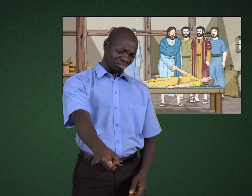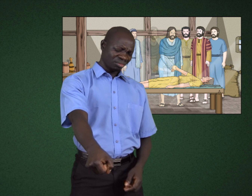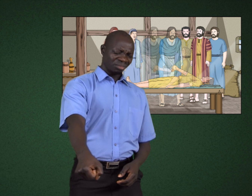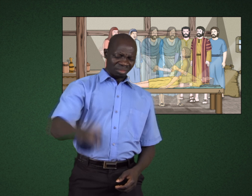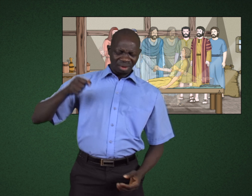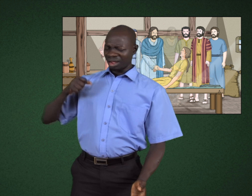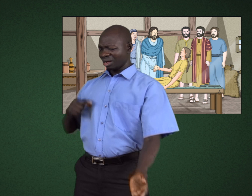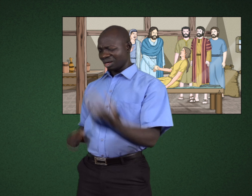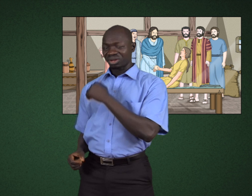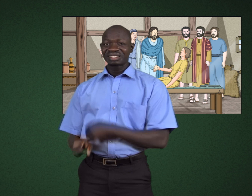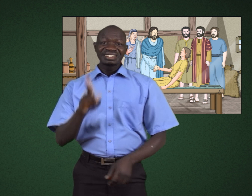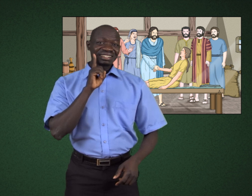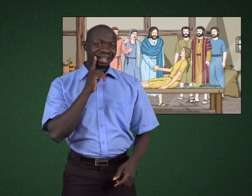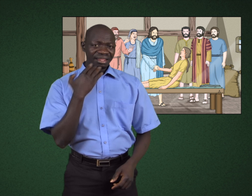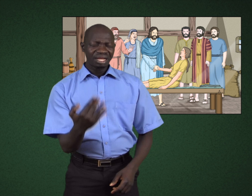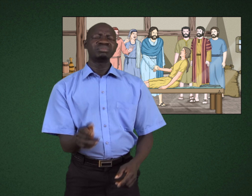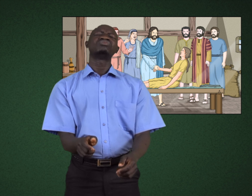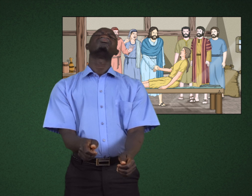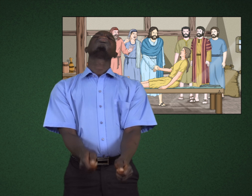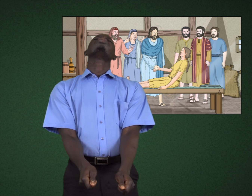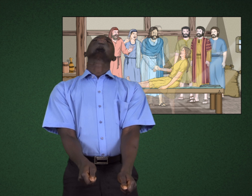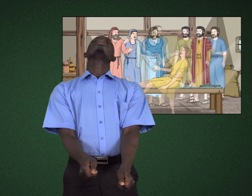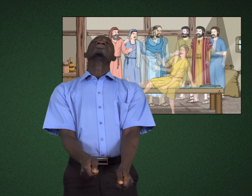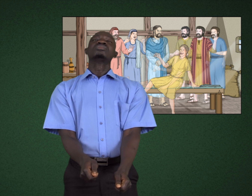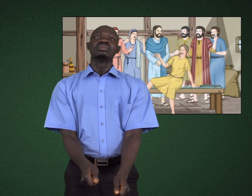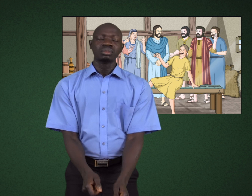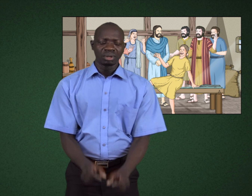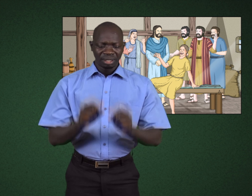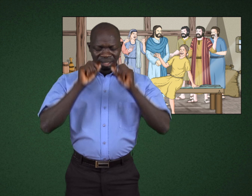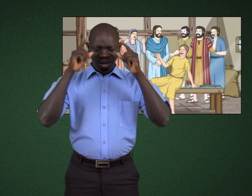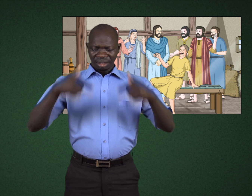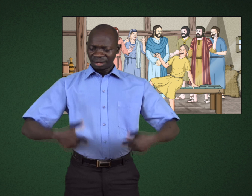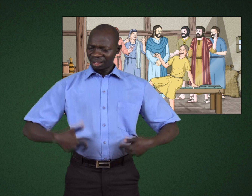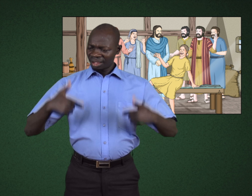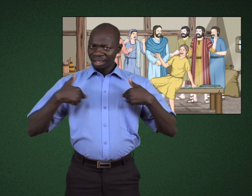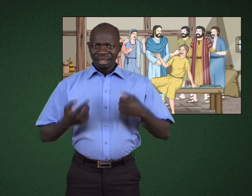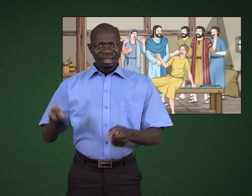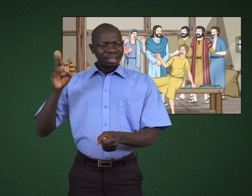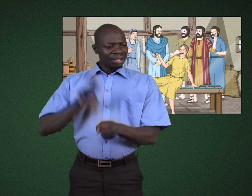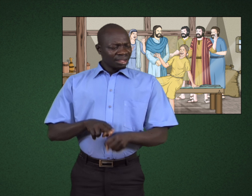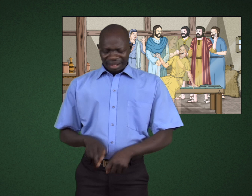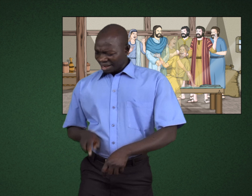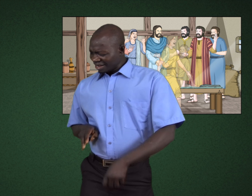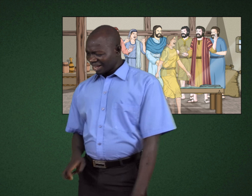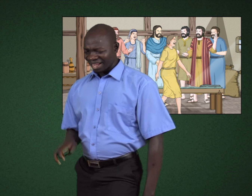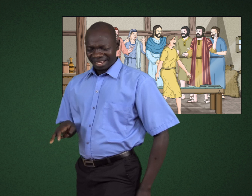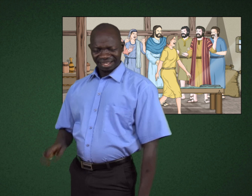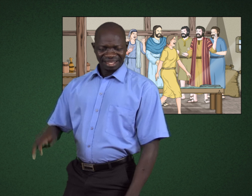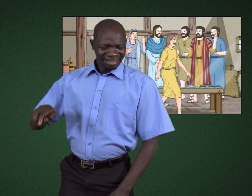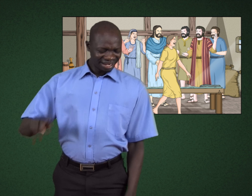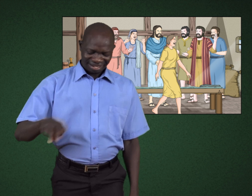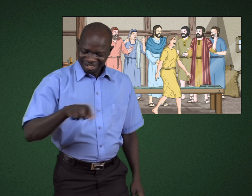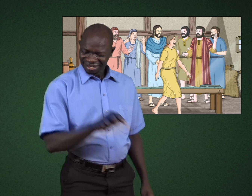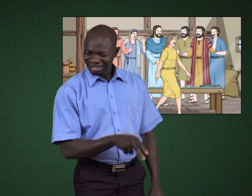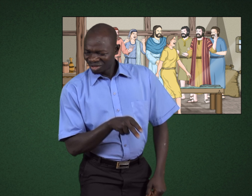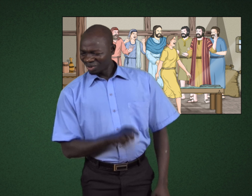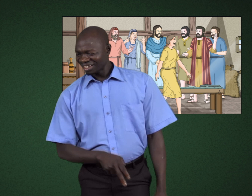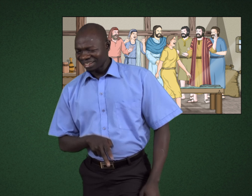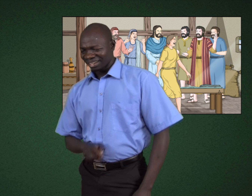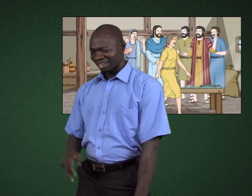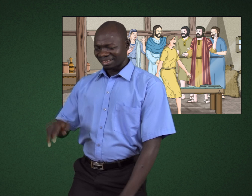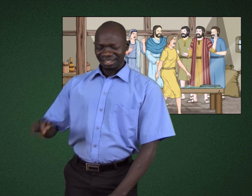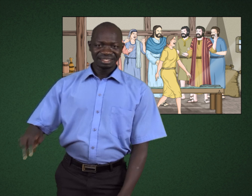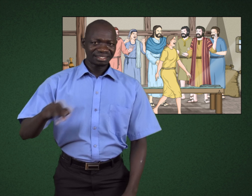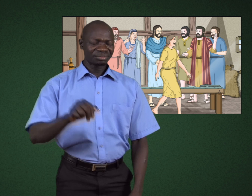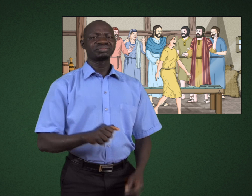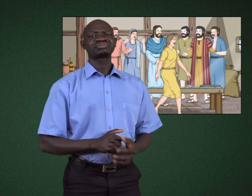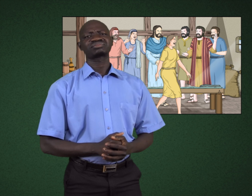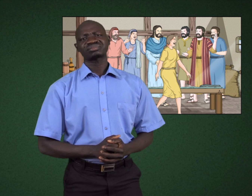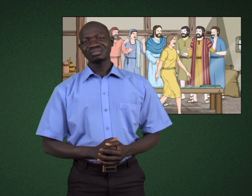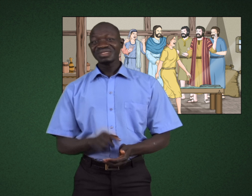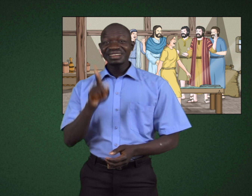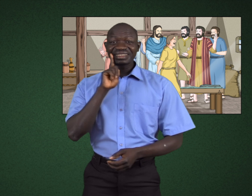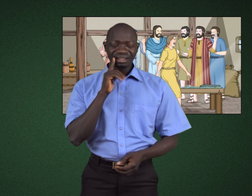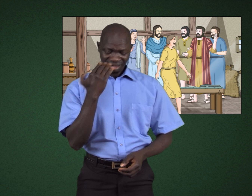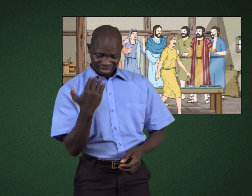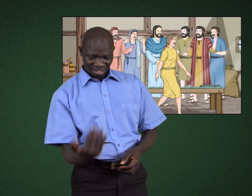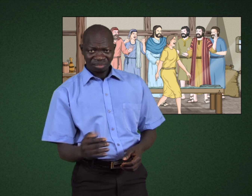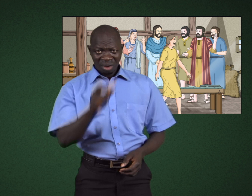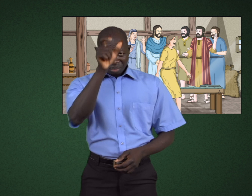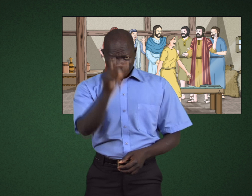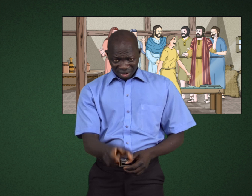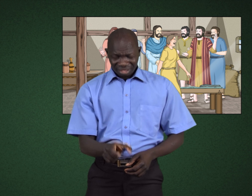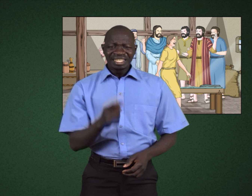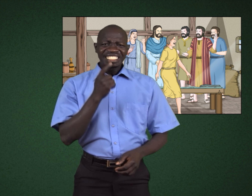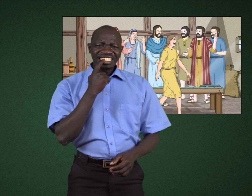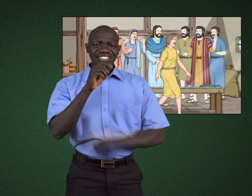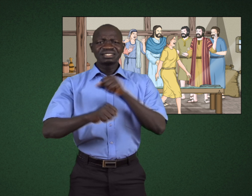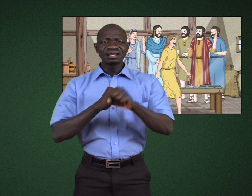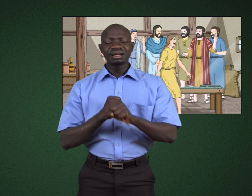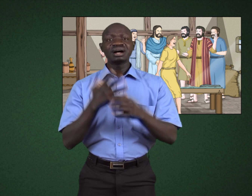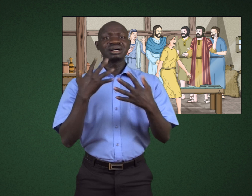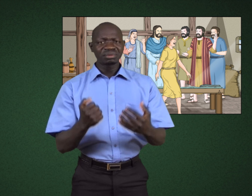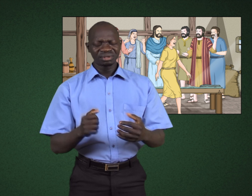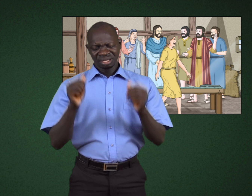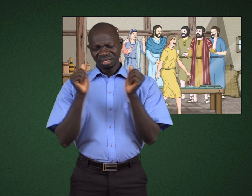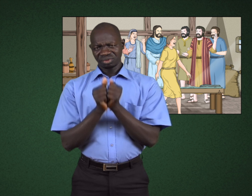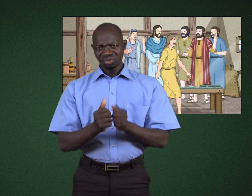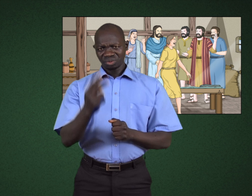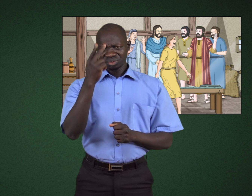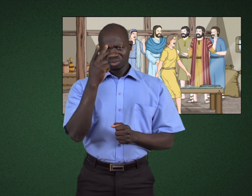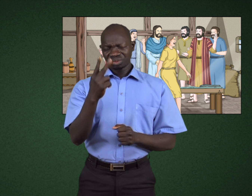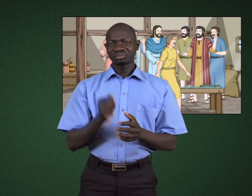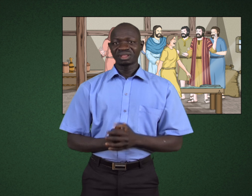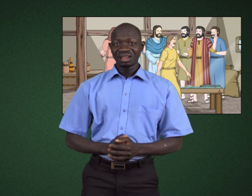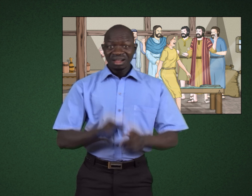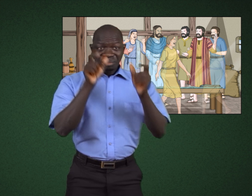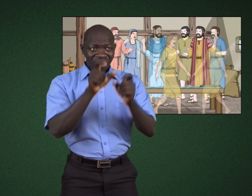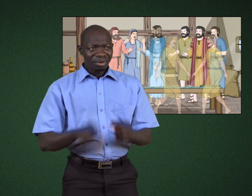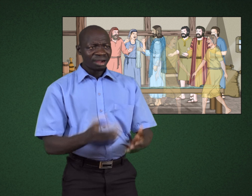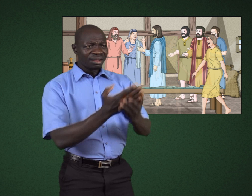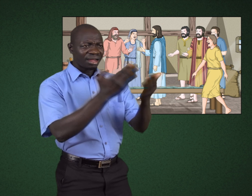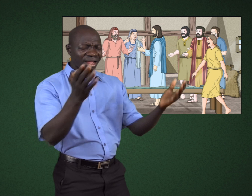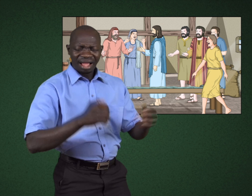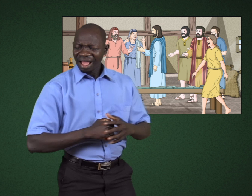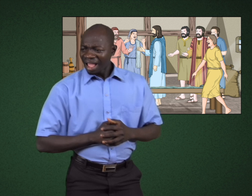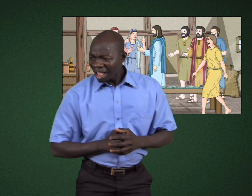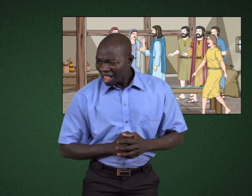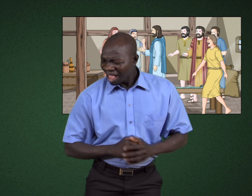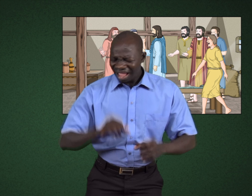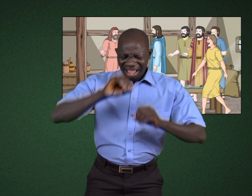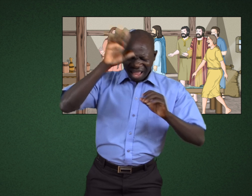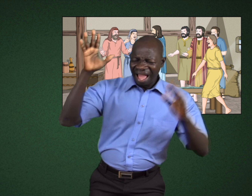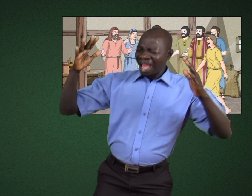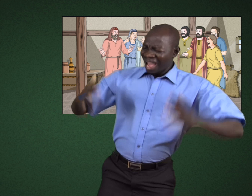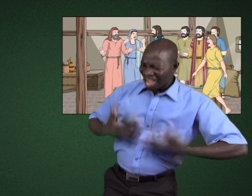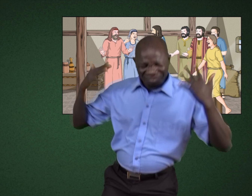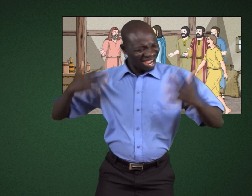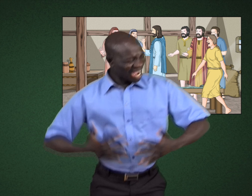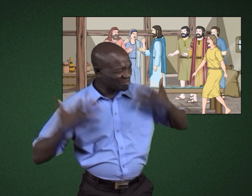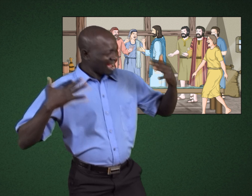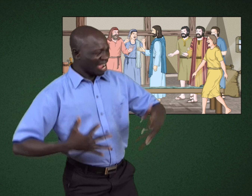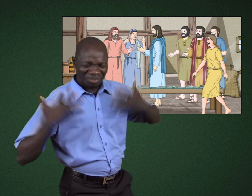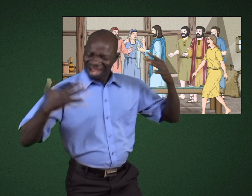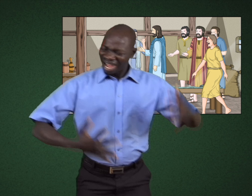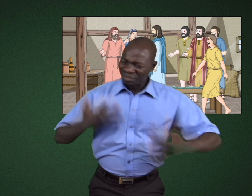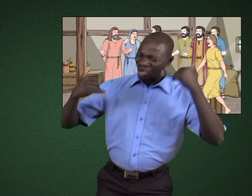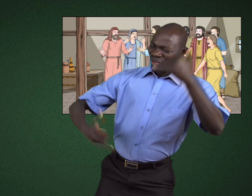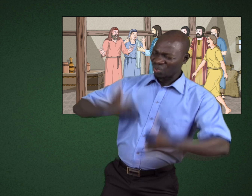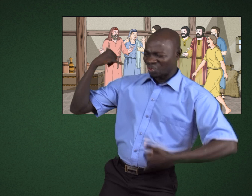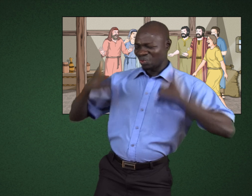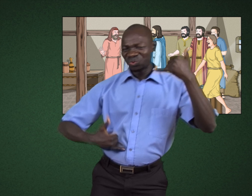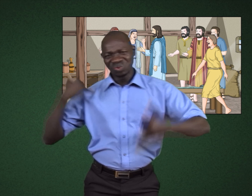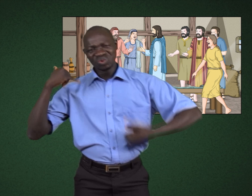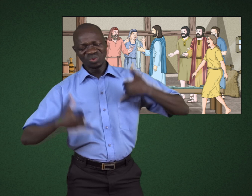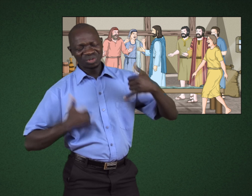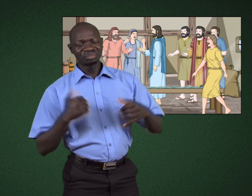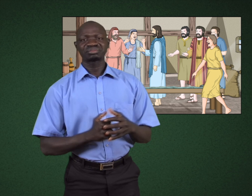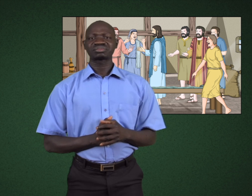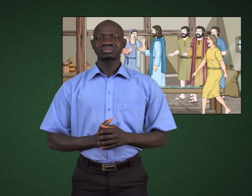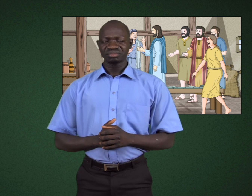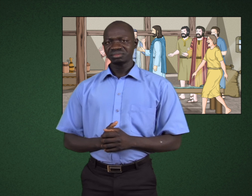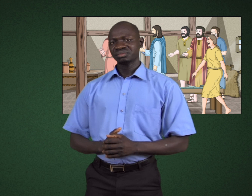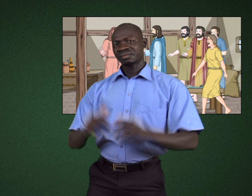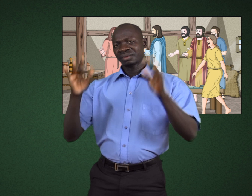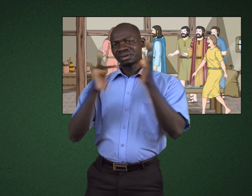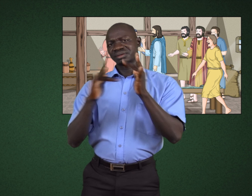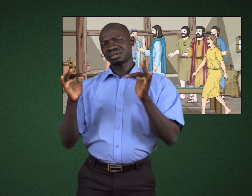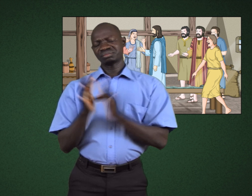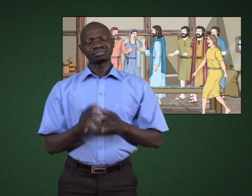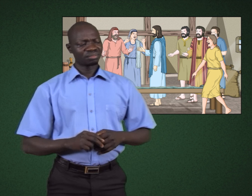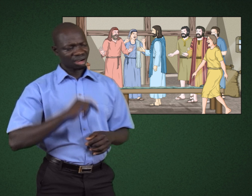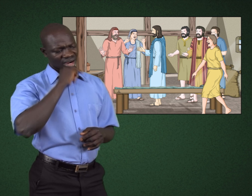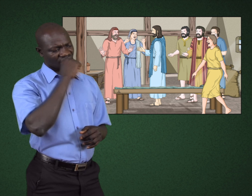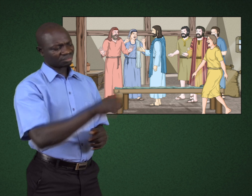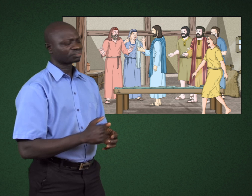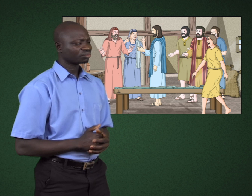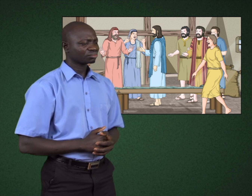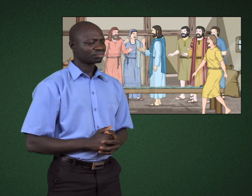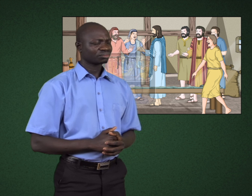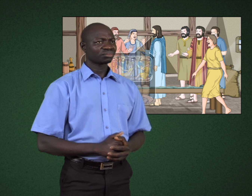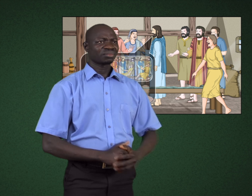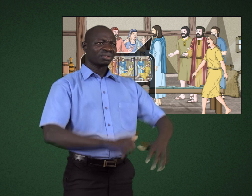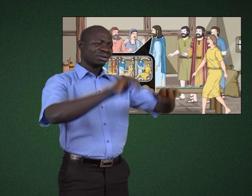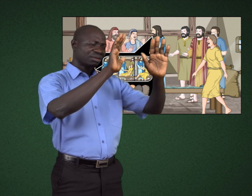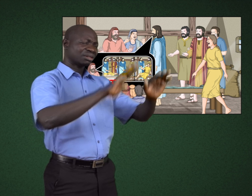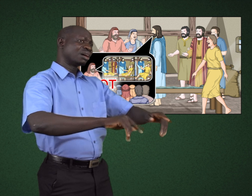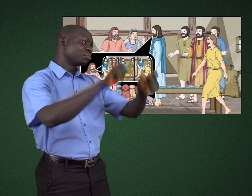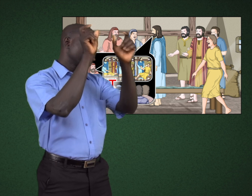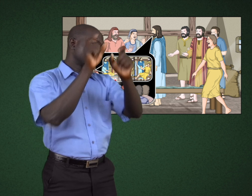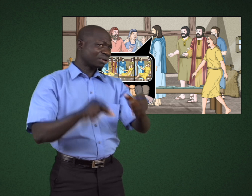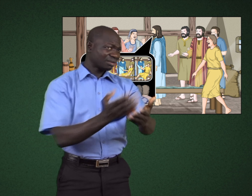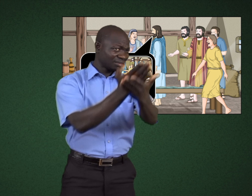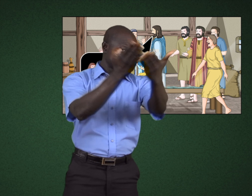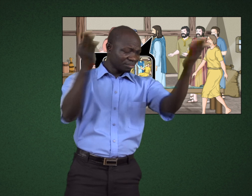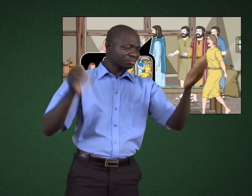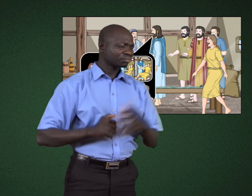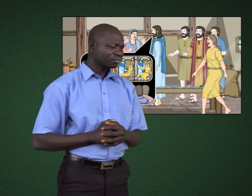Immediately the girl got up and began to walk around. She was twelve years old, and at once they were utterly astounded.